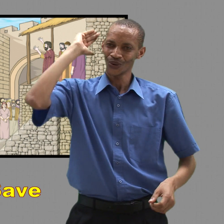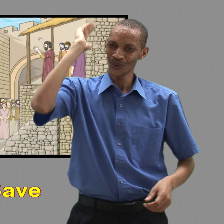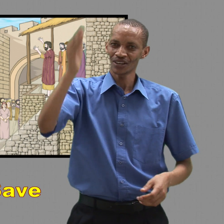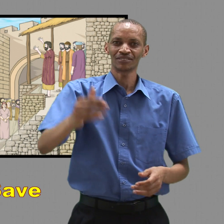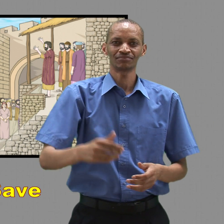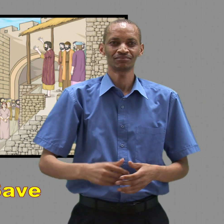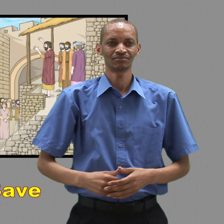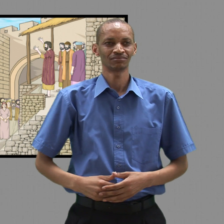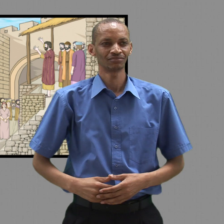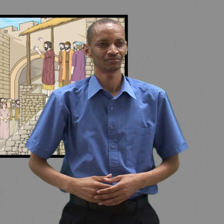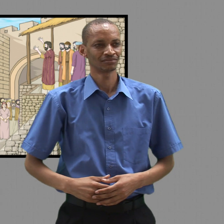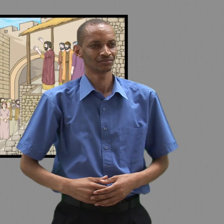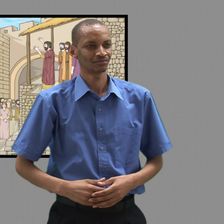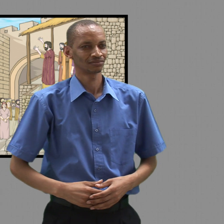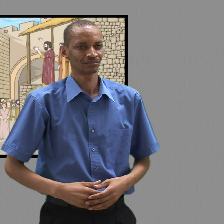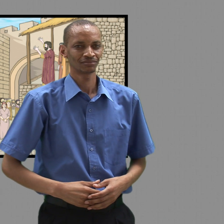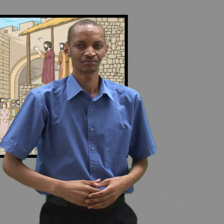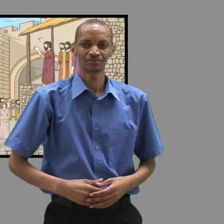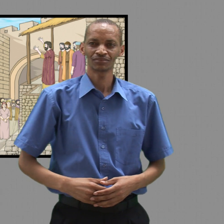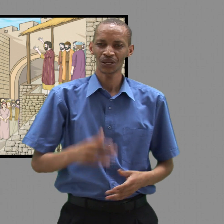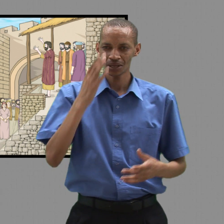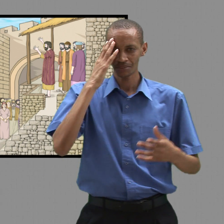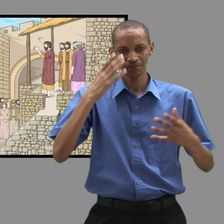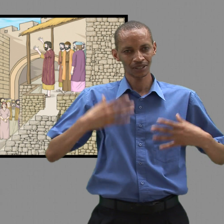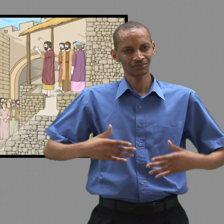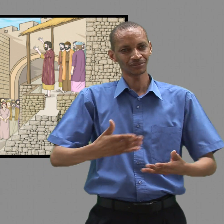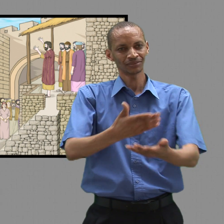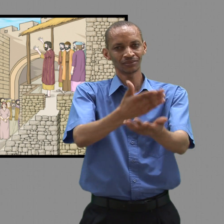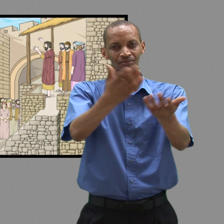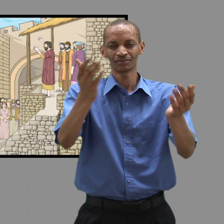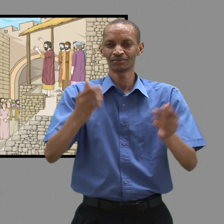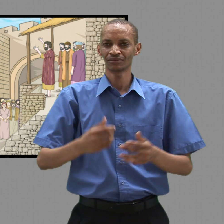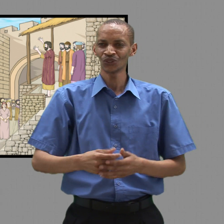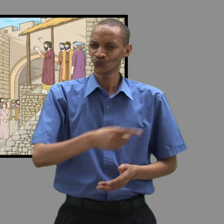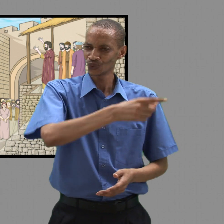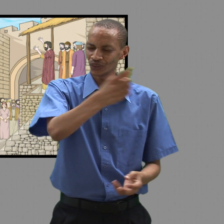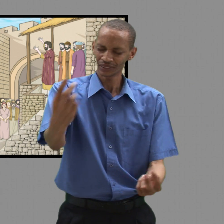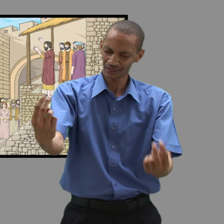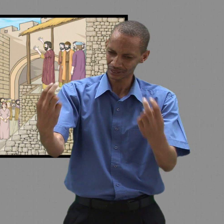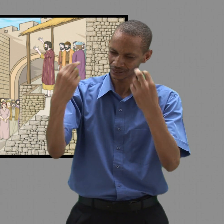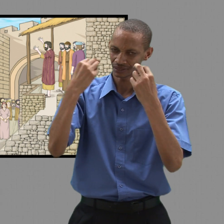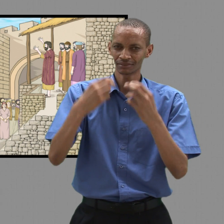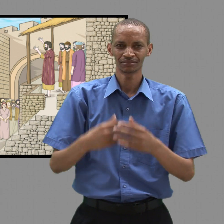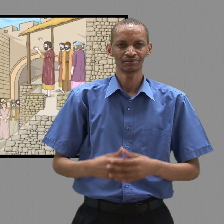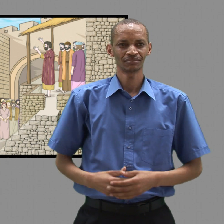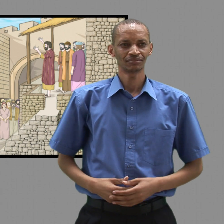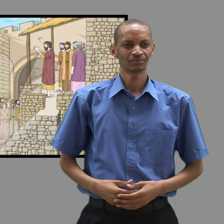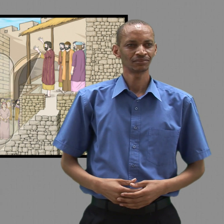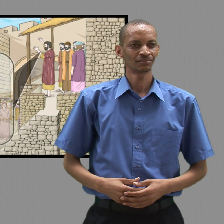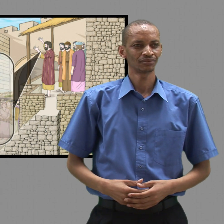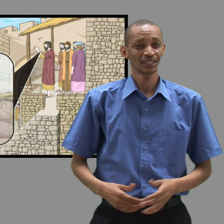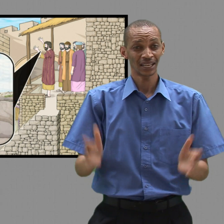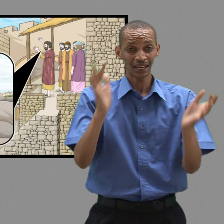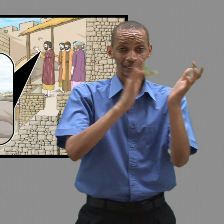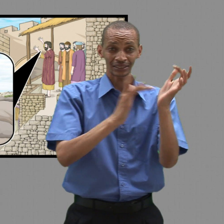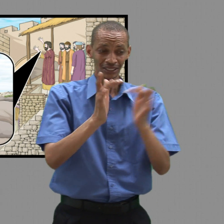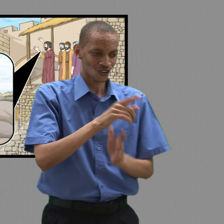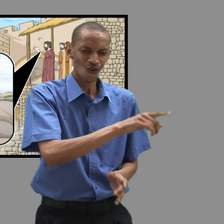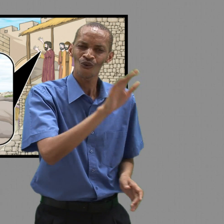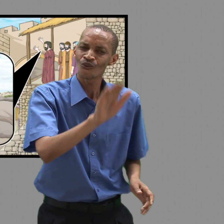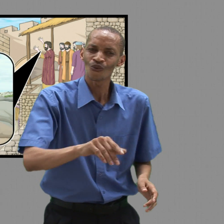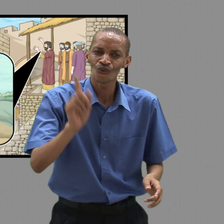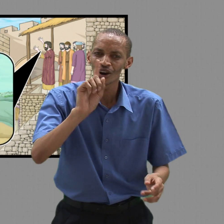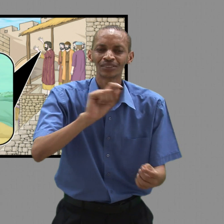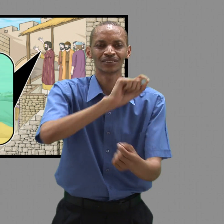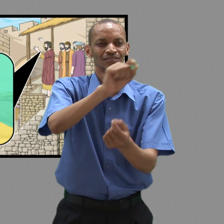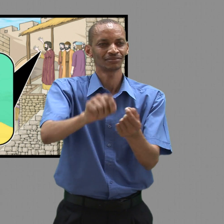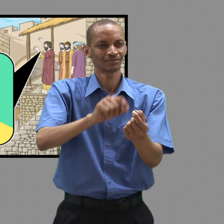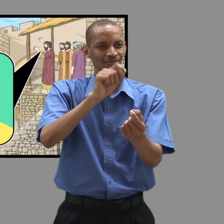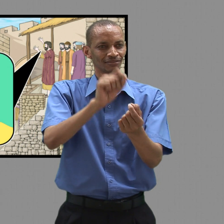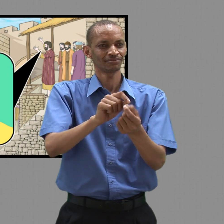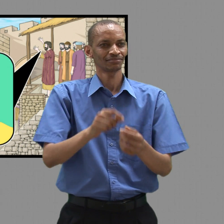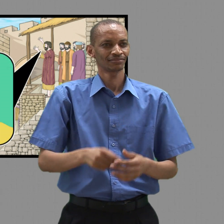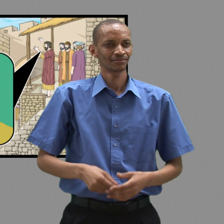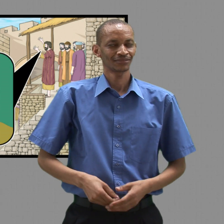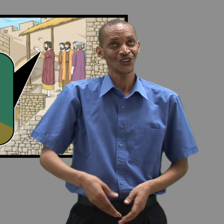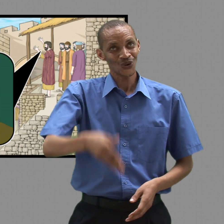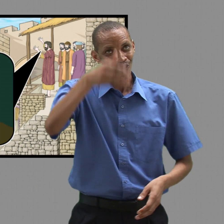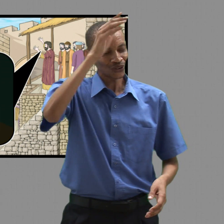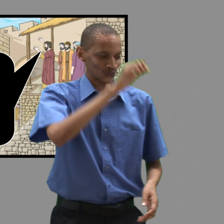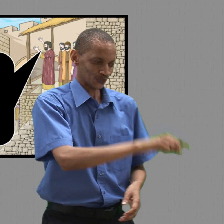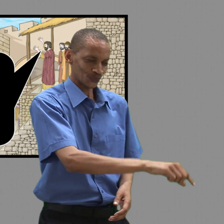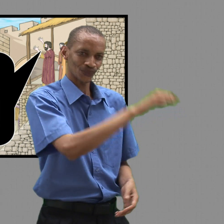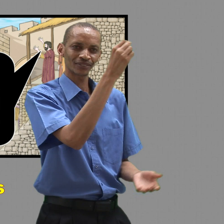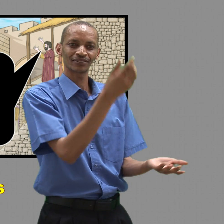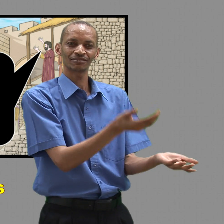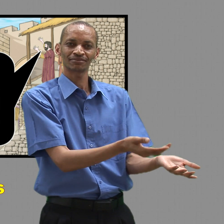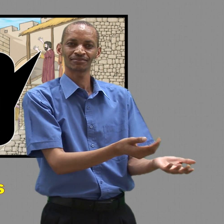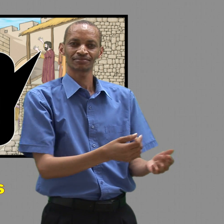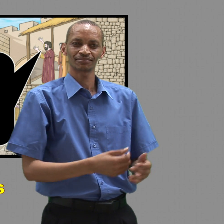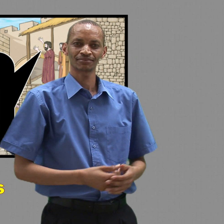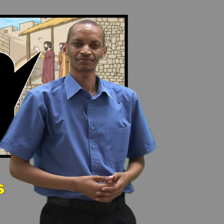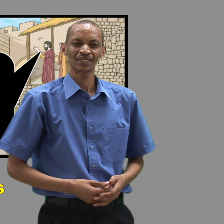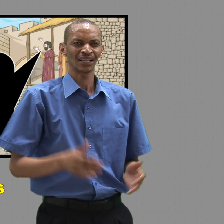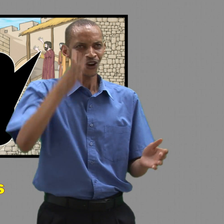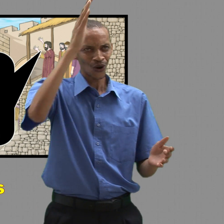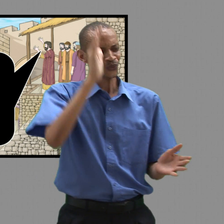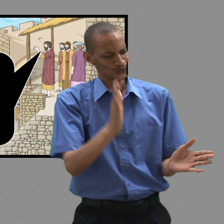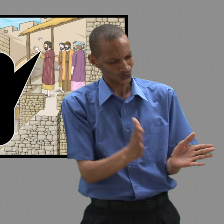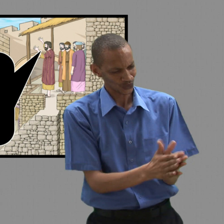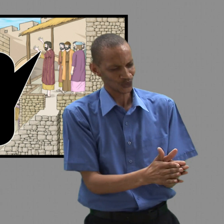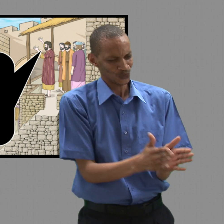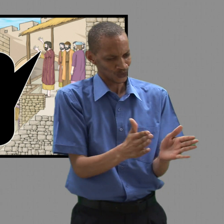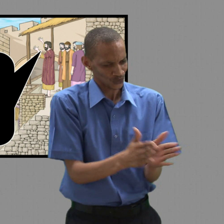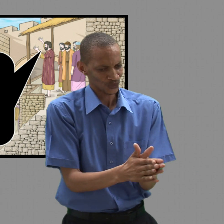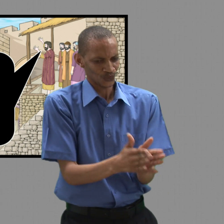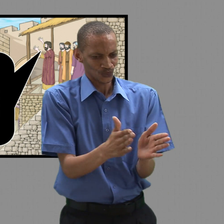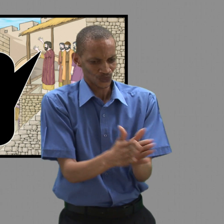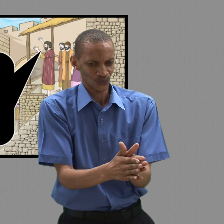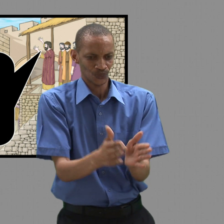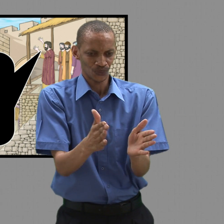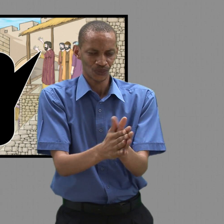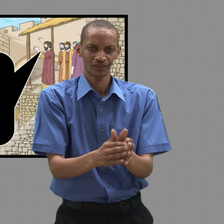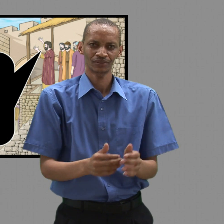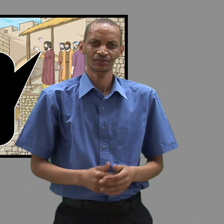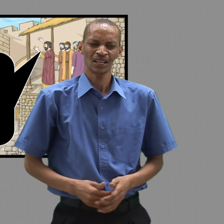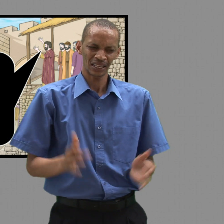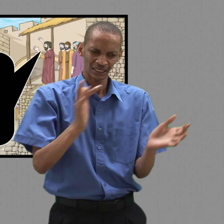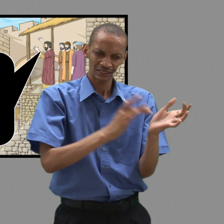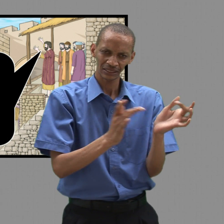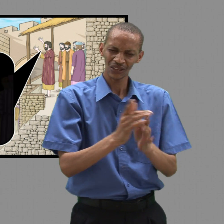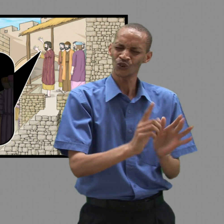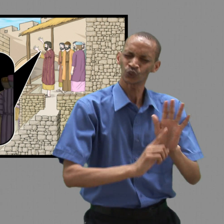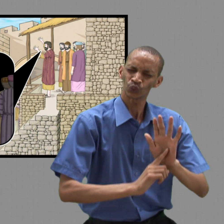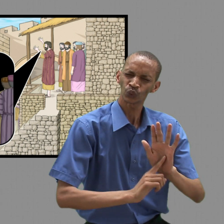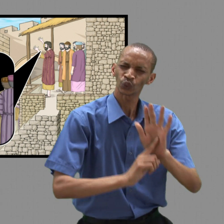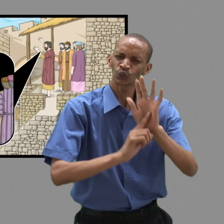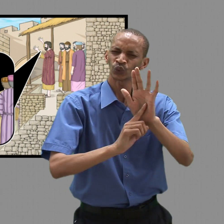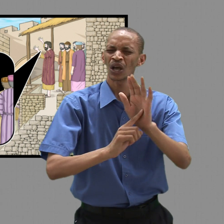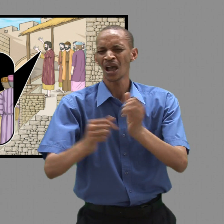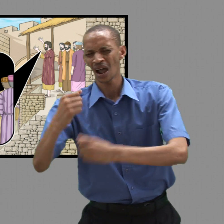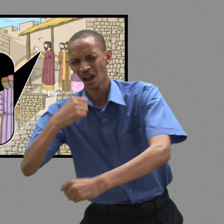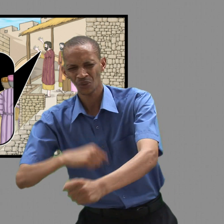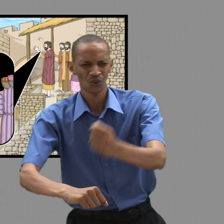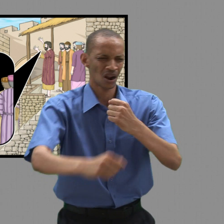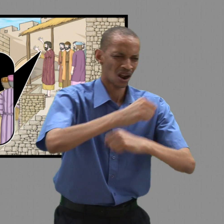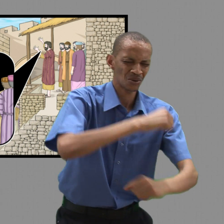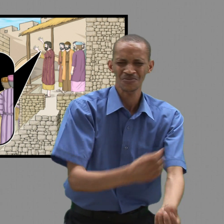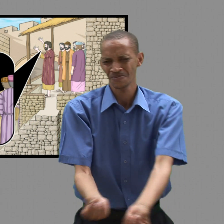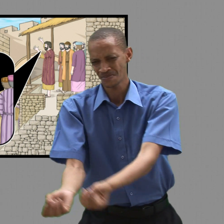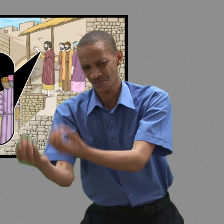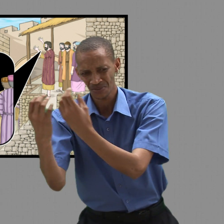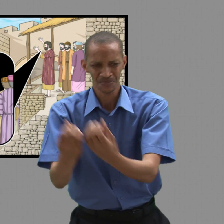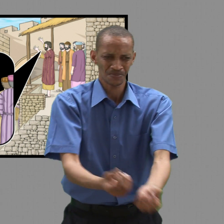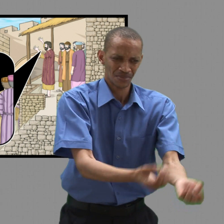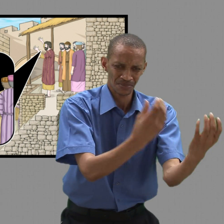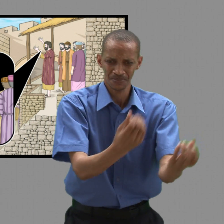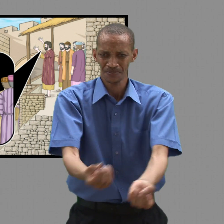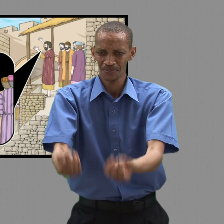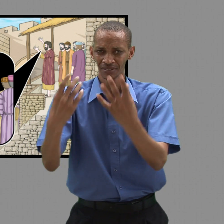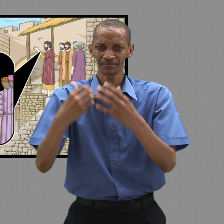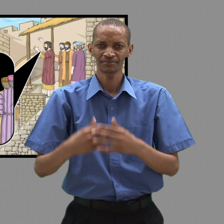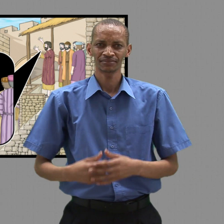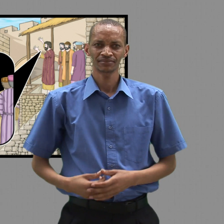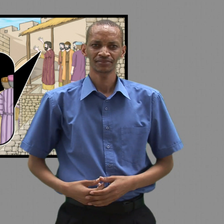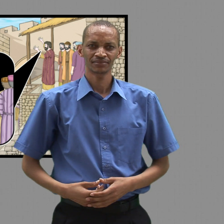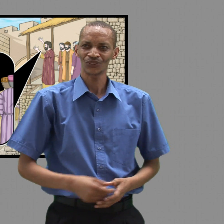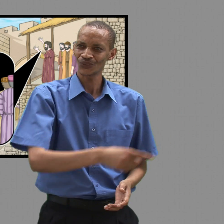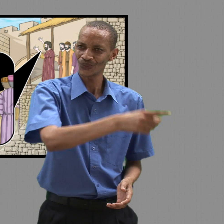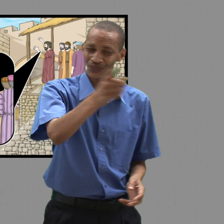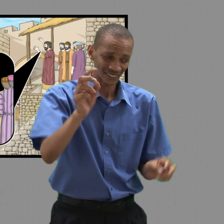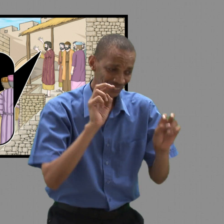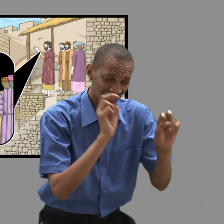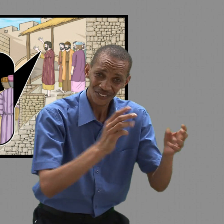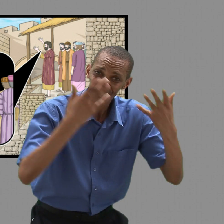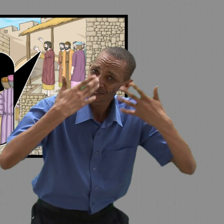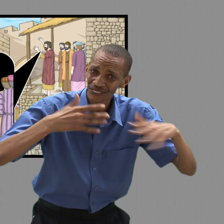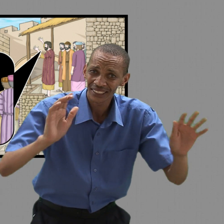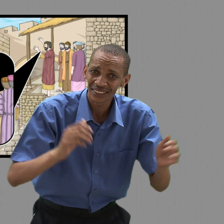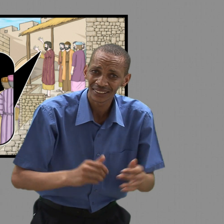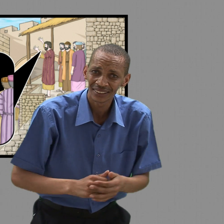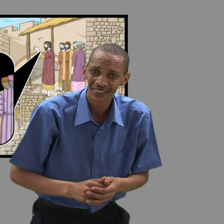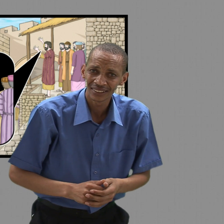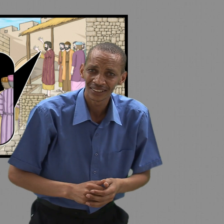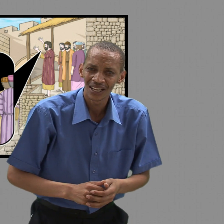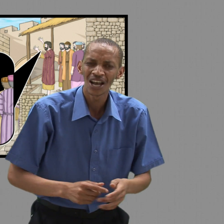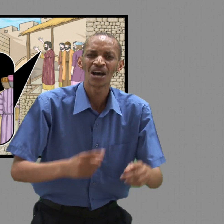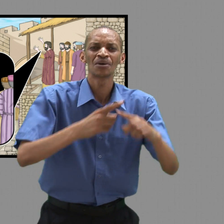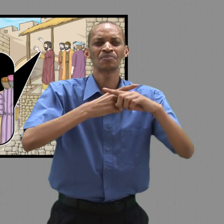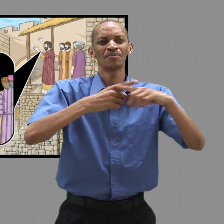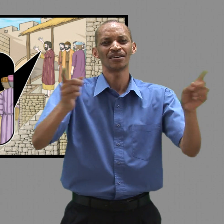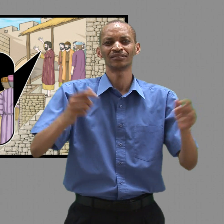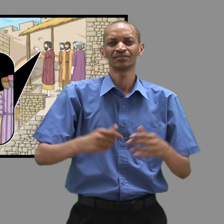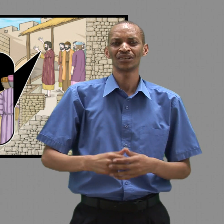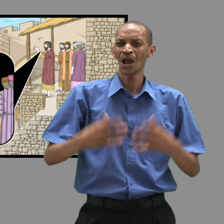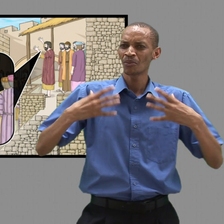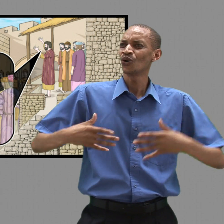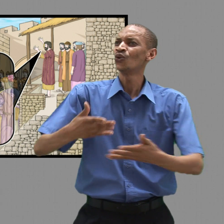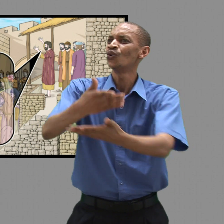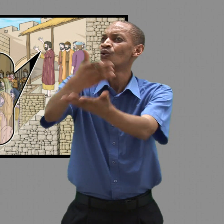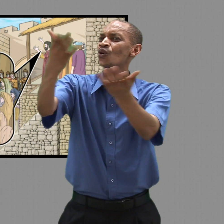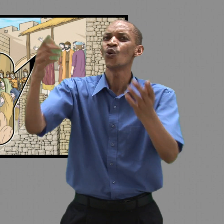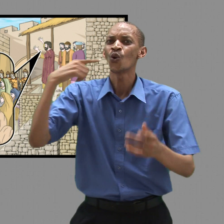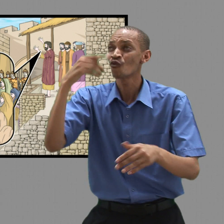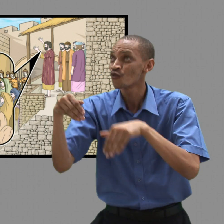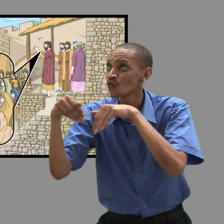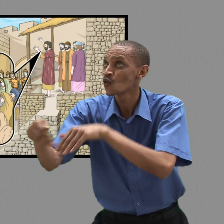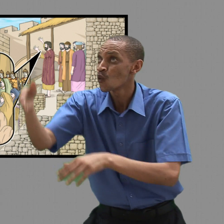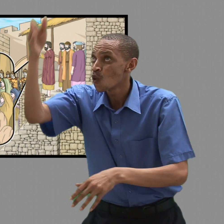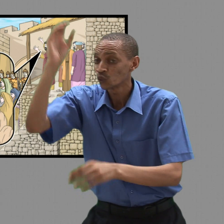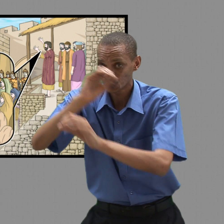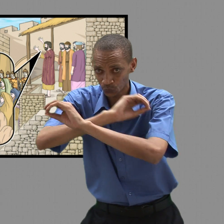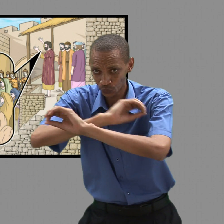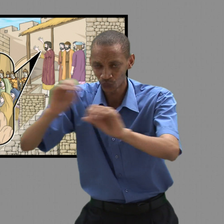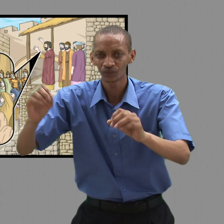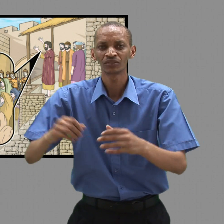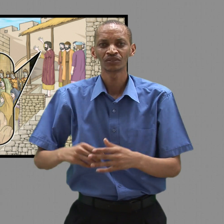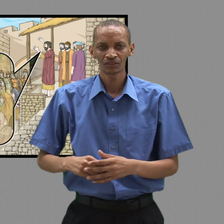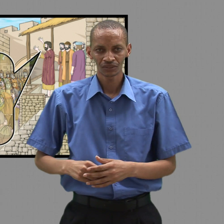Men of Israel, listen to this message: Jesus of Nazareth was a man certified by God to you by miracles, wonders, and signs, which God did among you through Him, as you yourselves know.